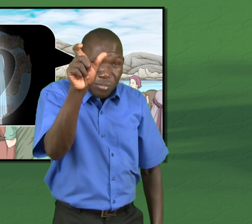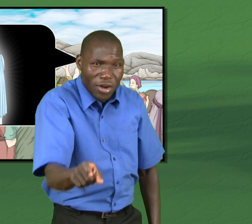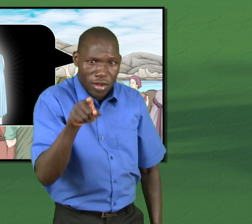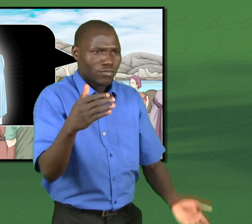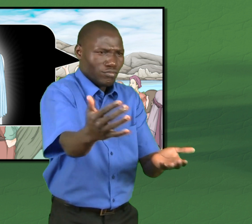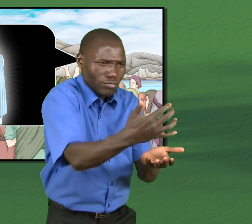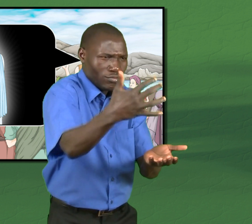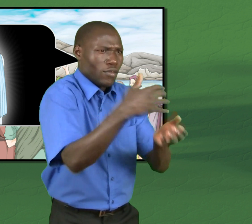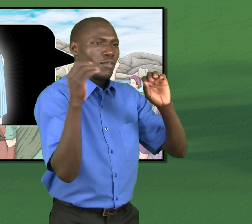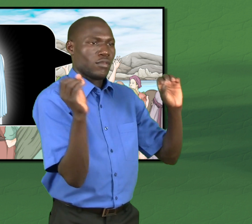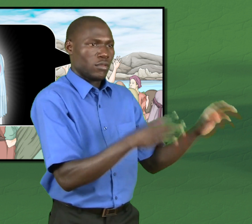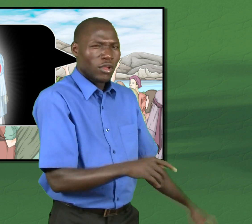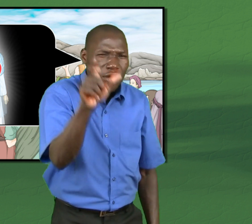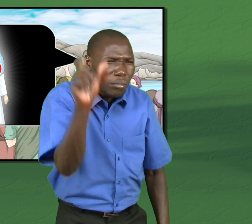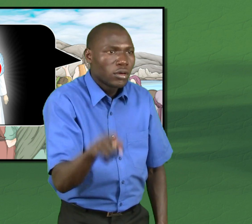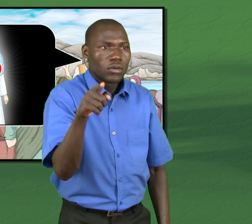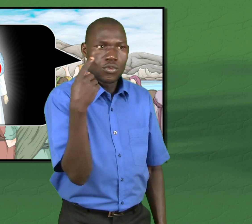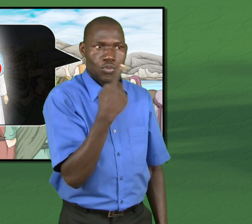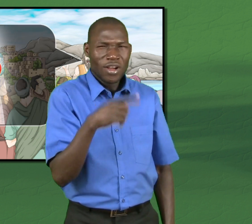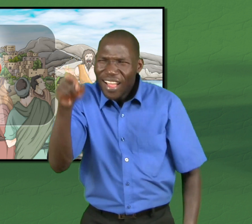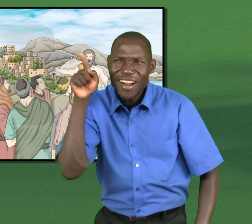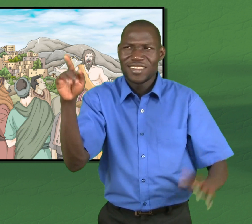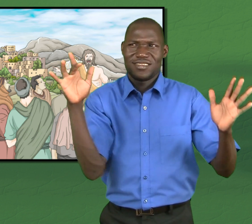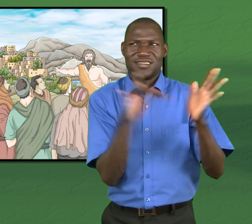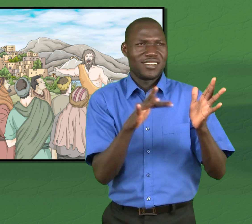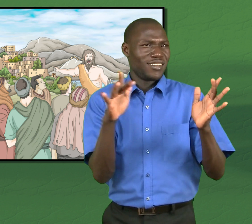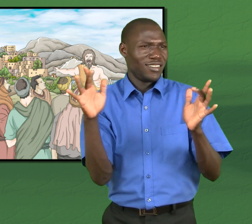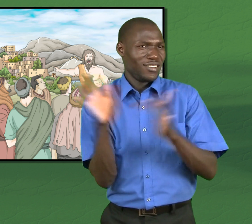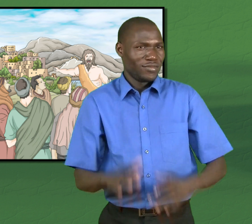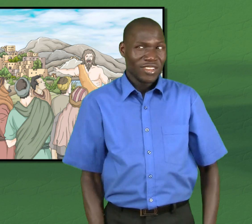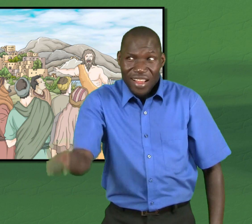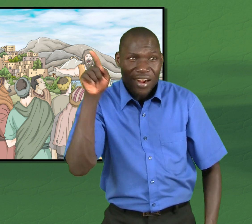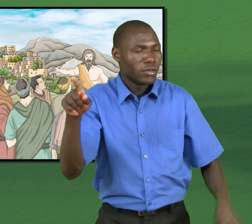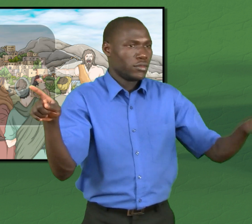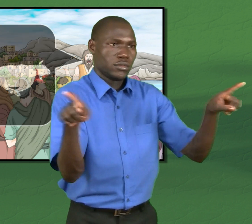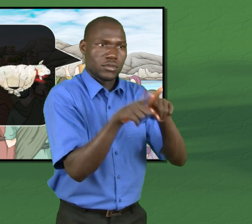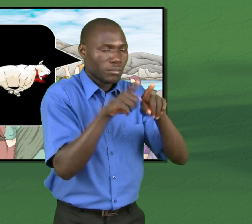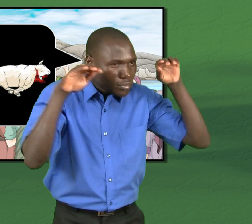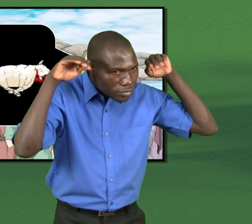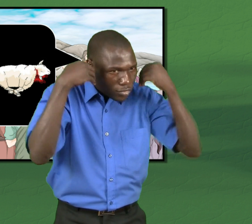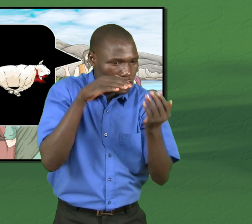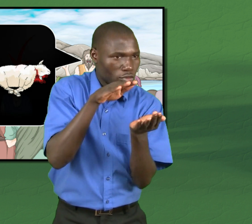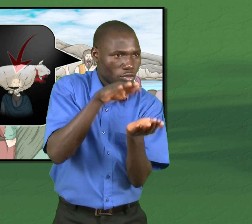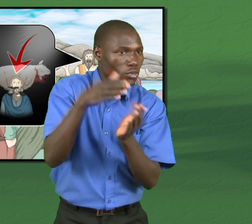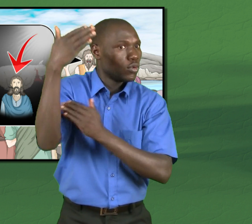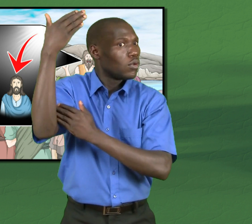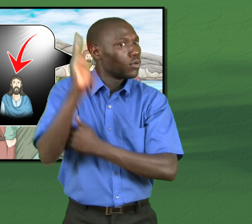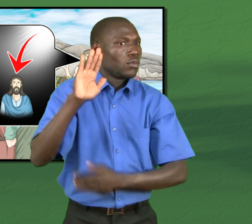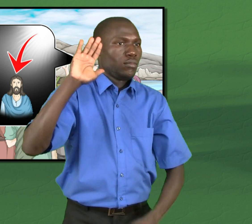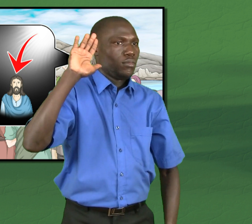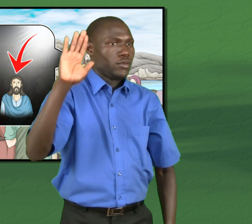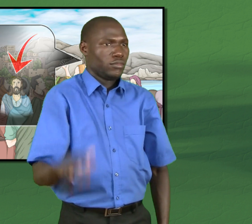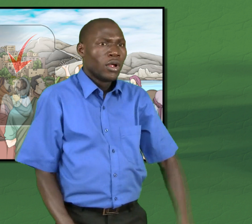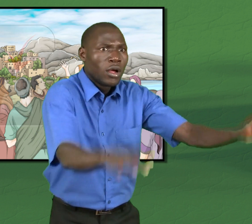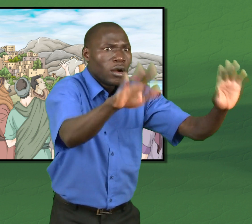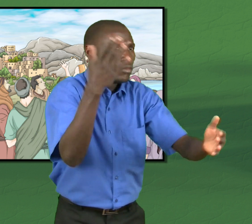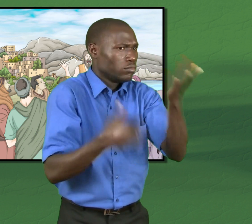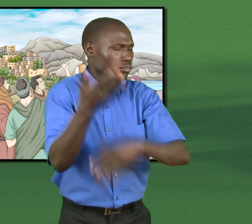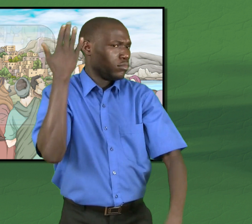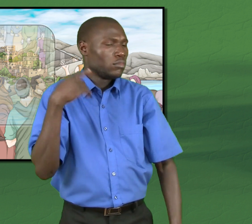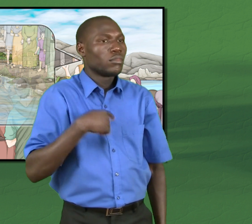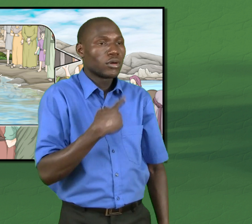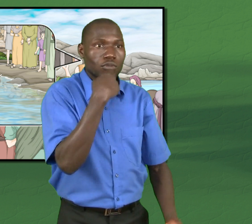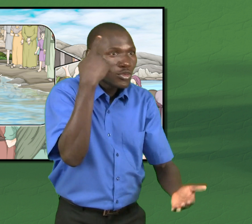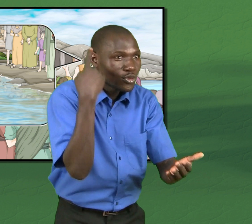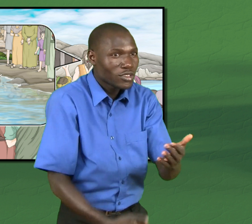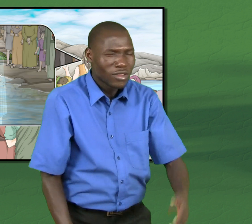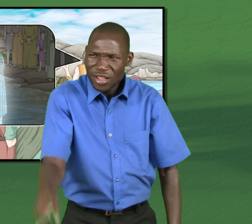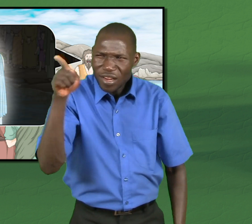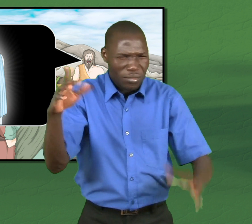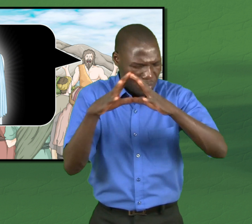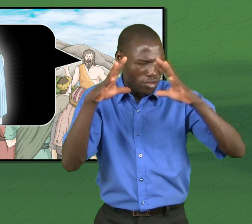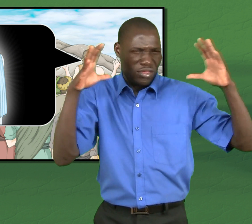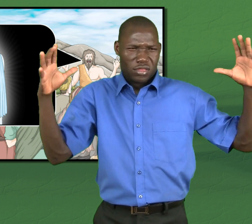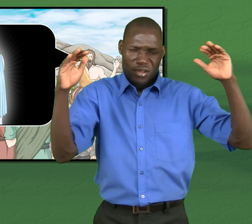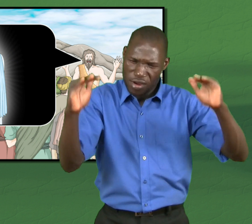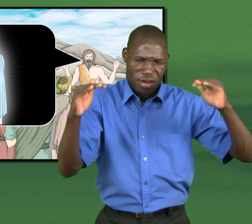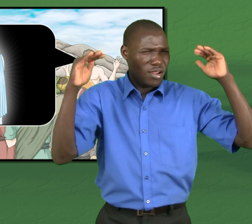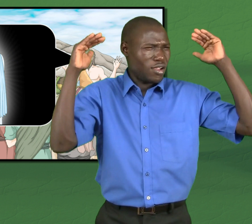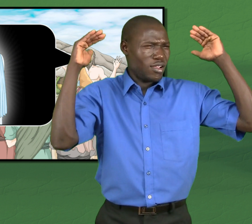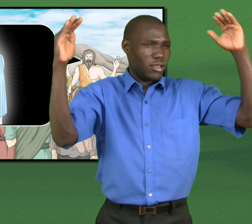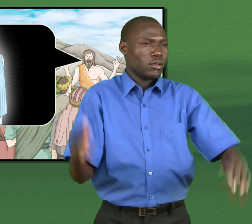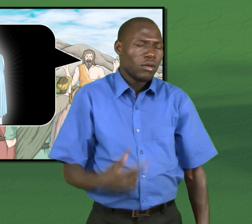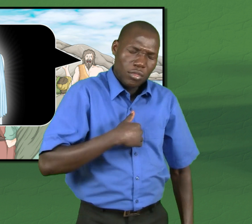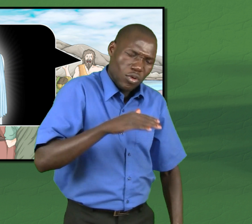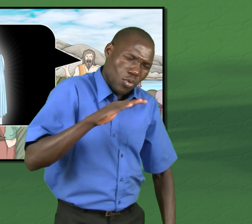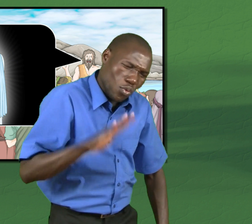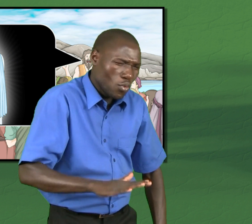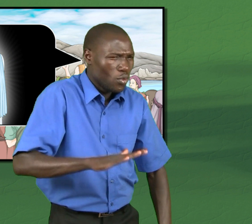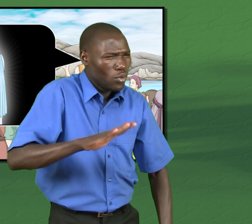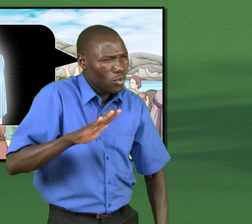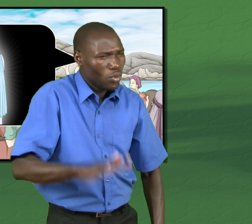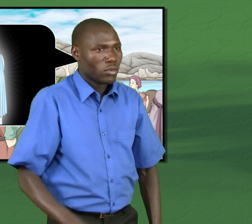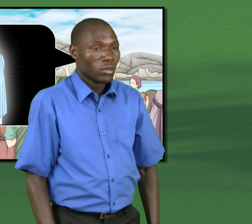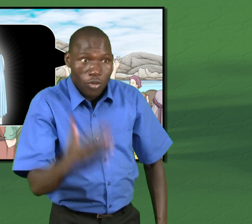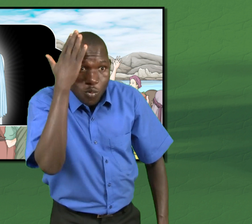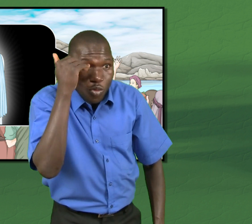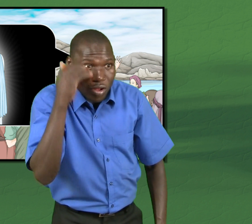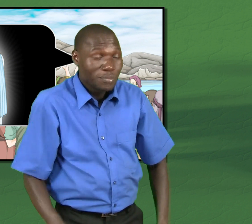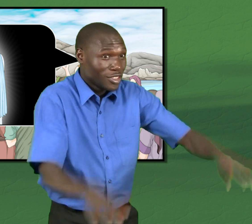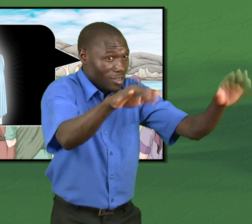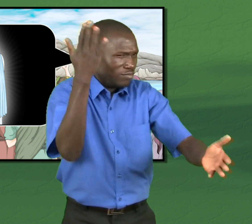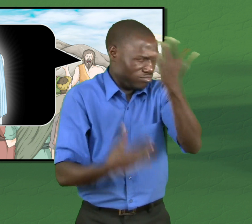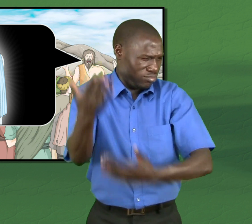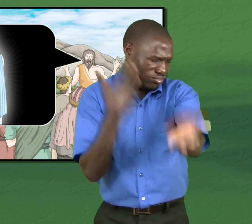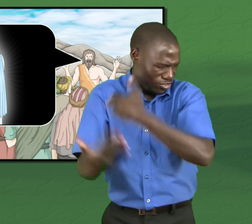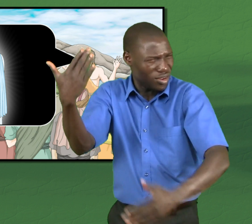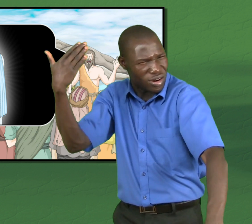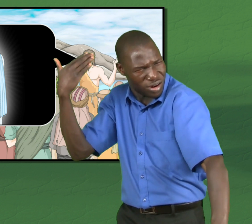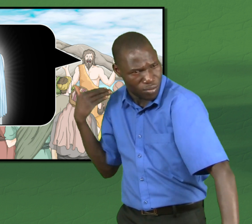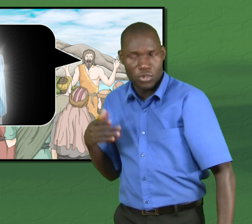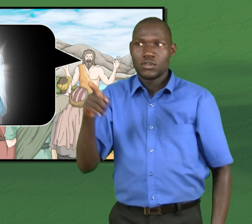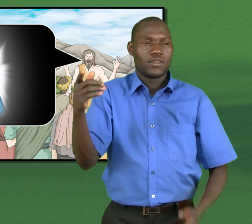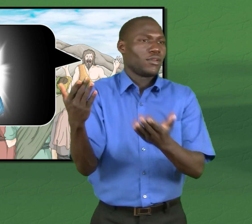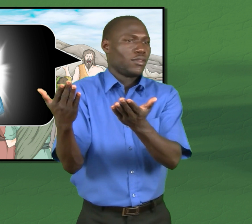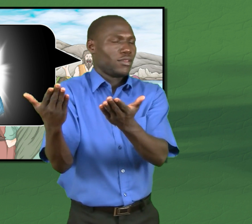This is He of whom I said, ‘A man who comes after me has surpassed me because He was before me.’